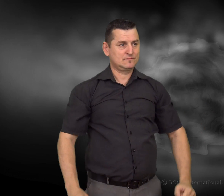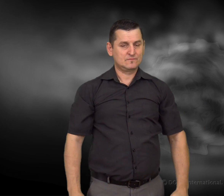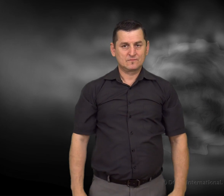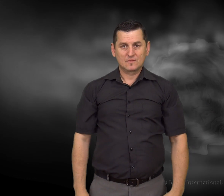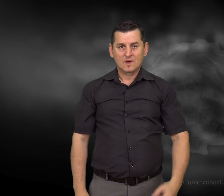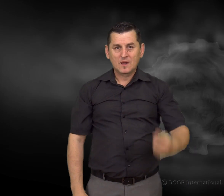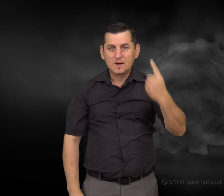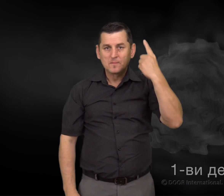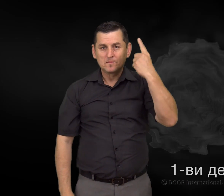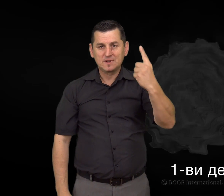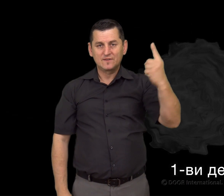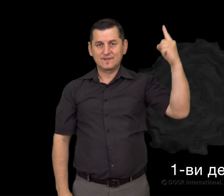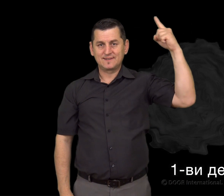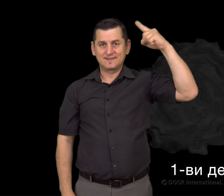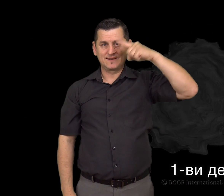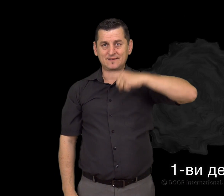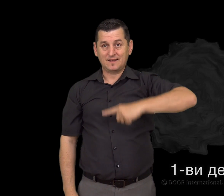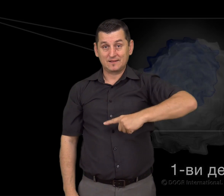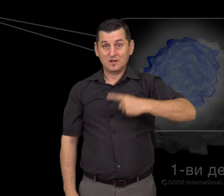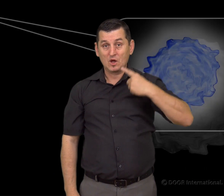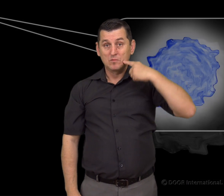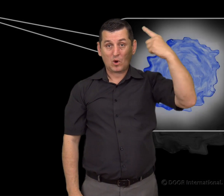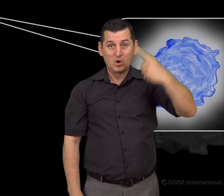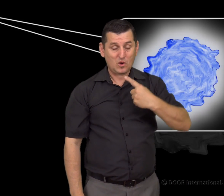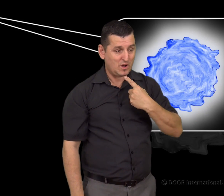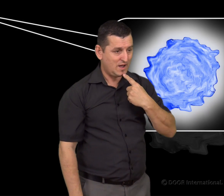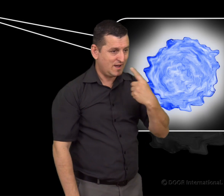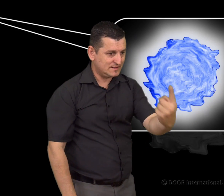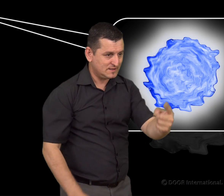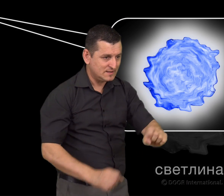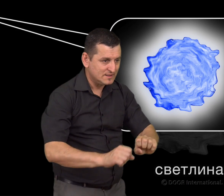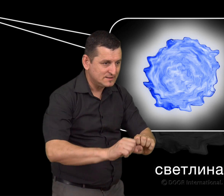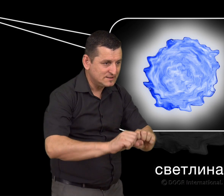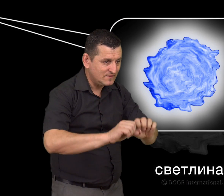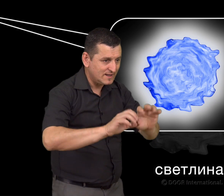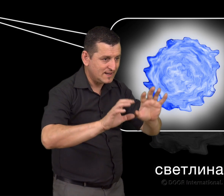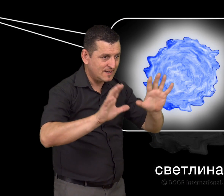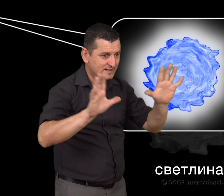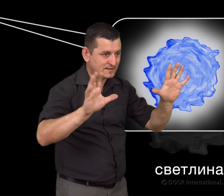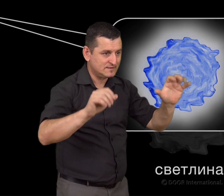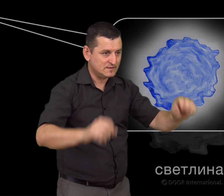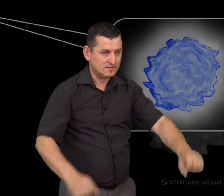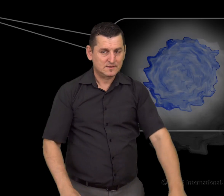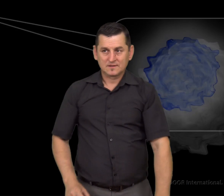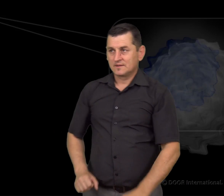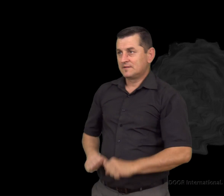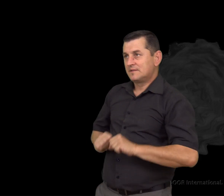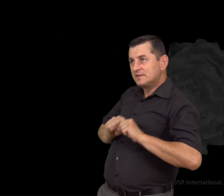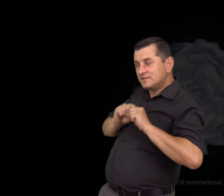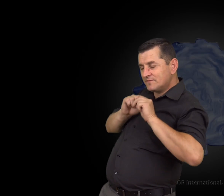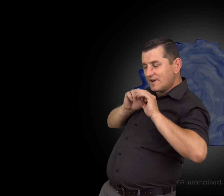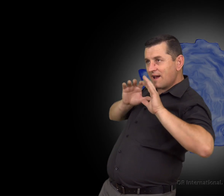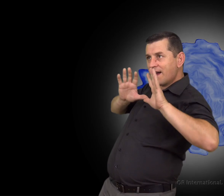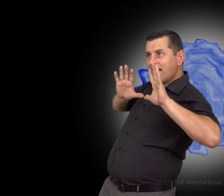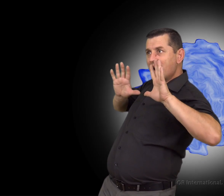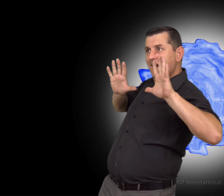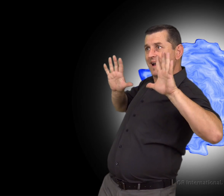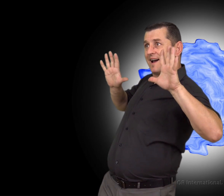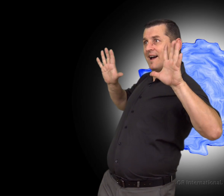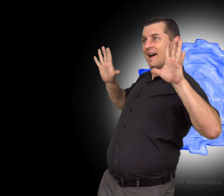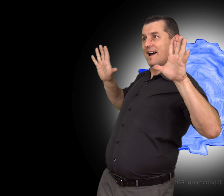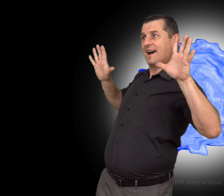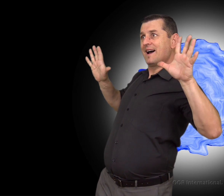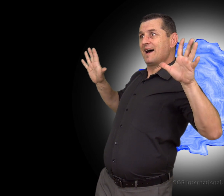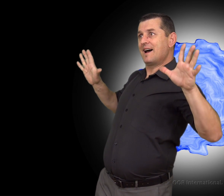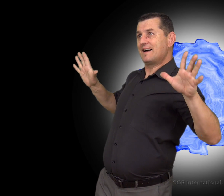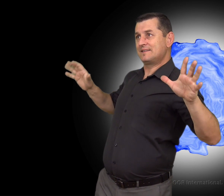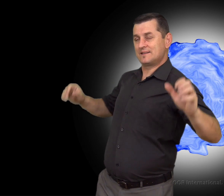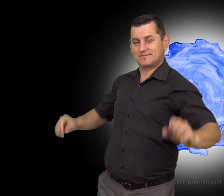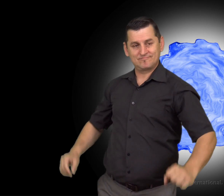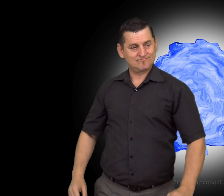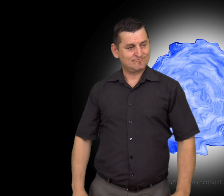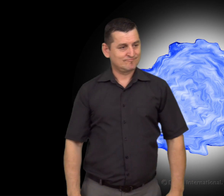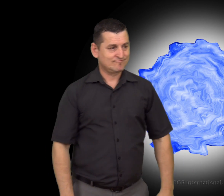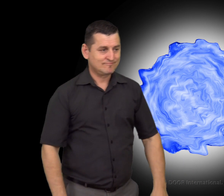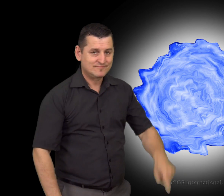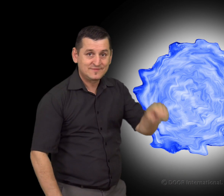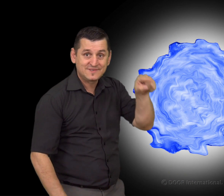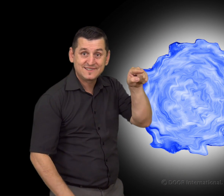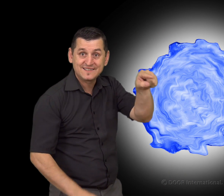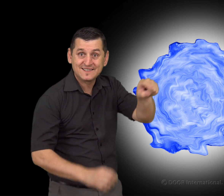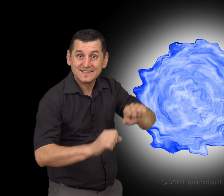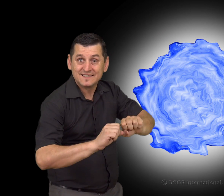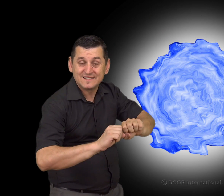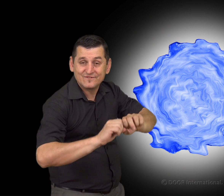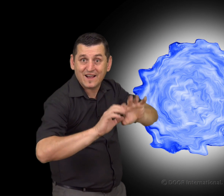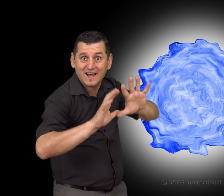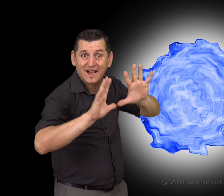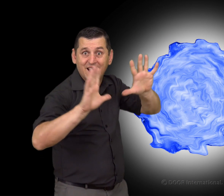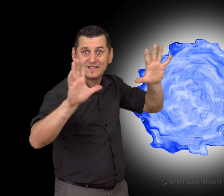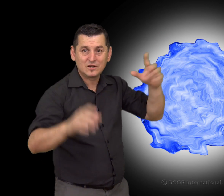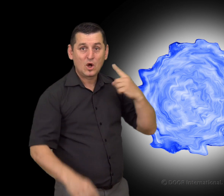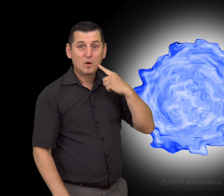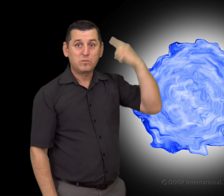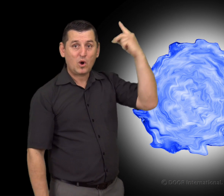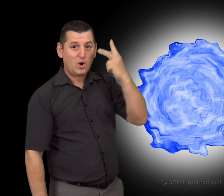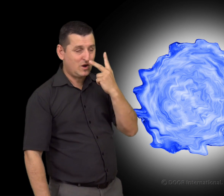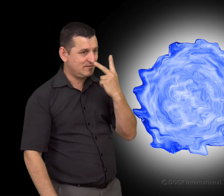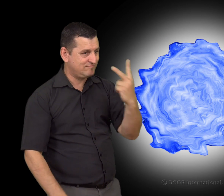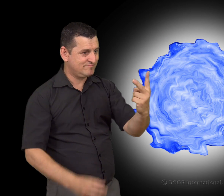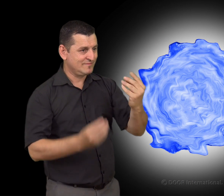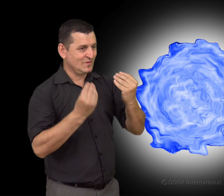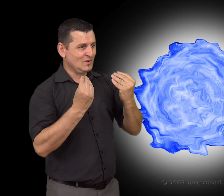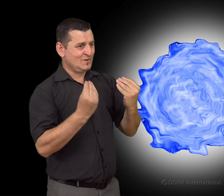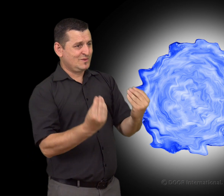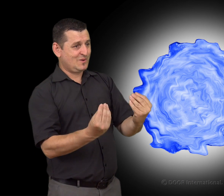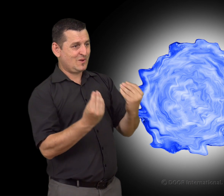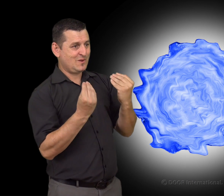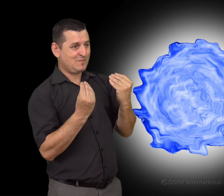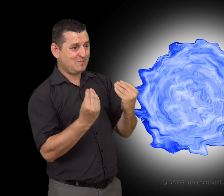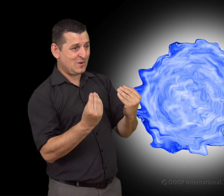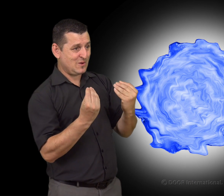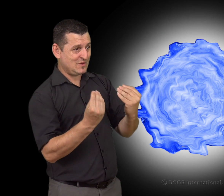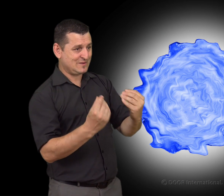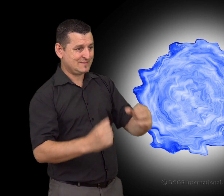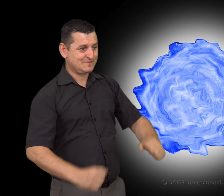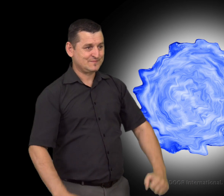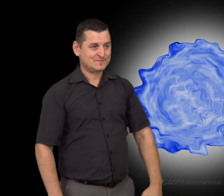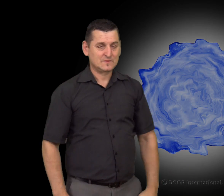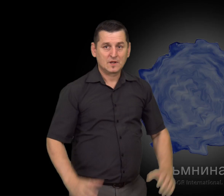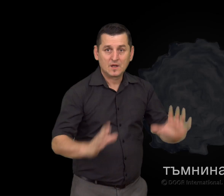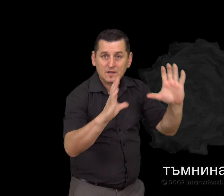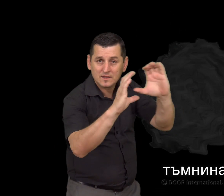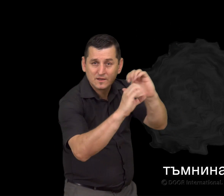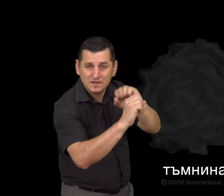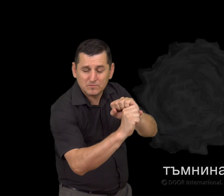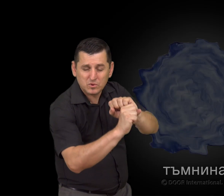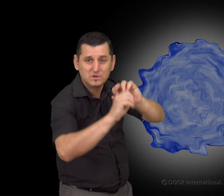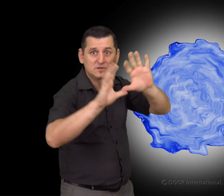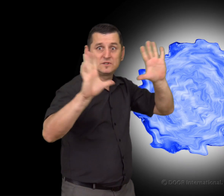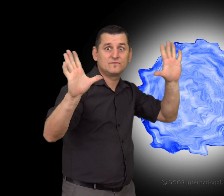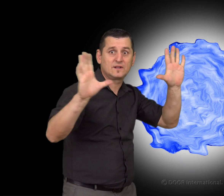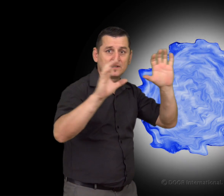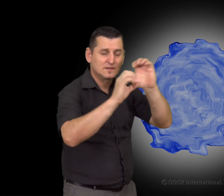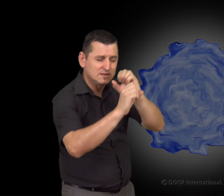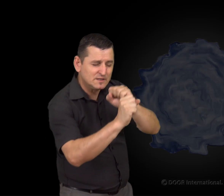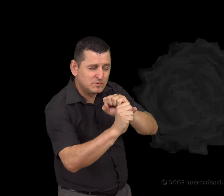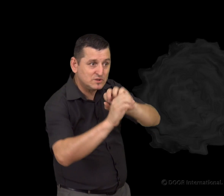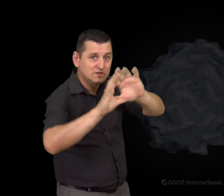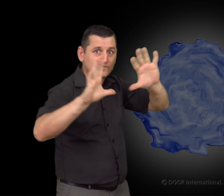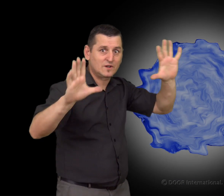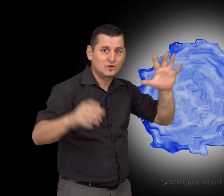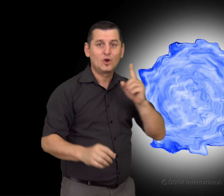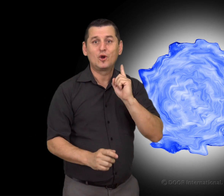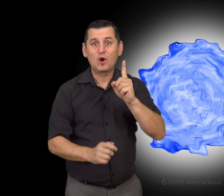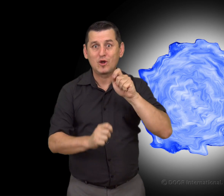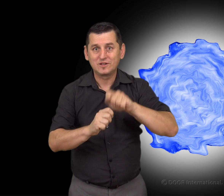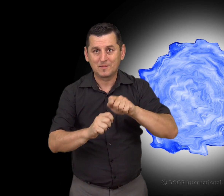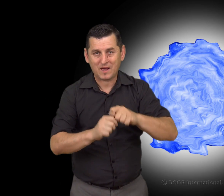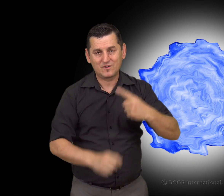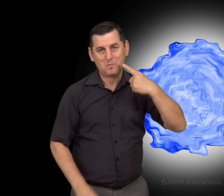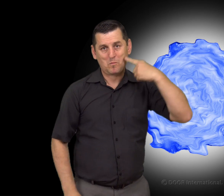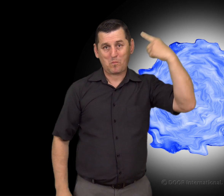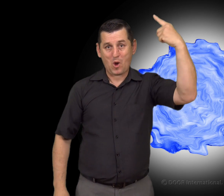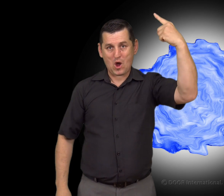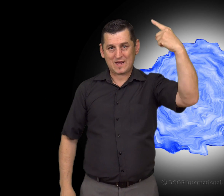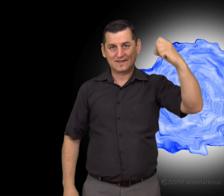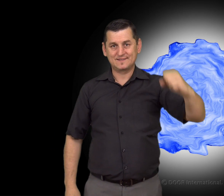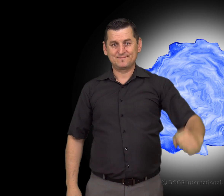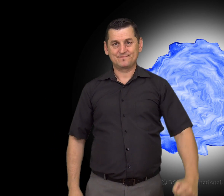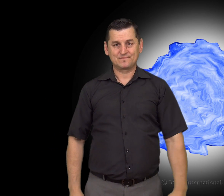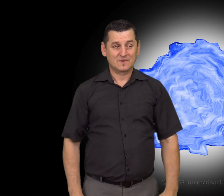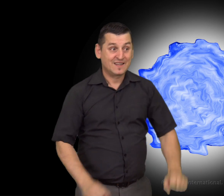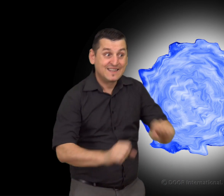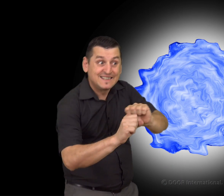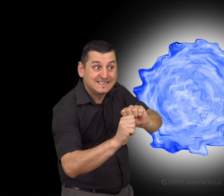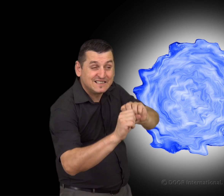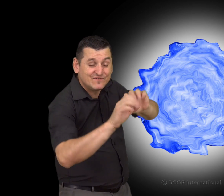And God said, “Let there be light,” and there was light. And God saw that the light was good, and He separated the light from the darkness.